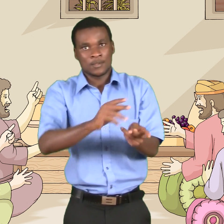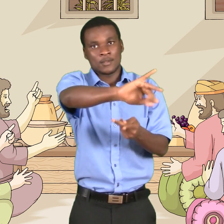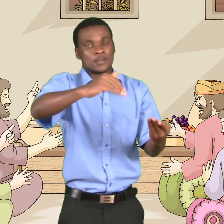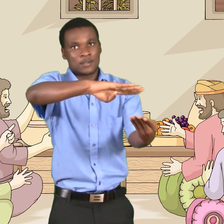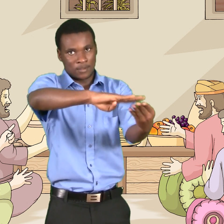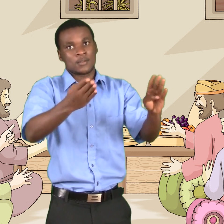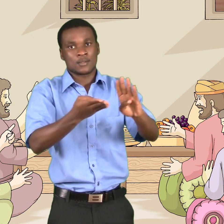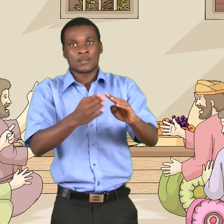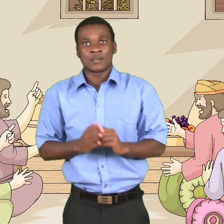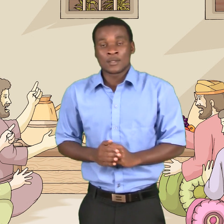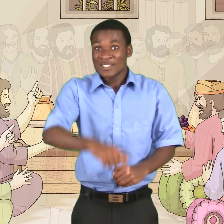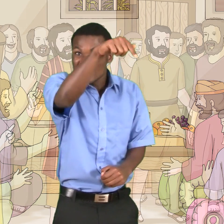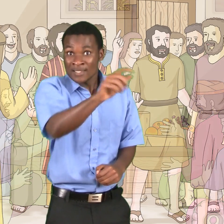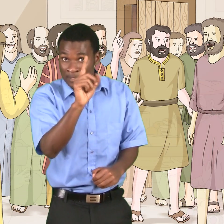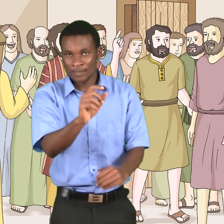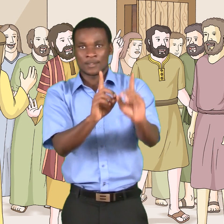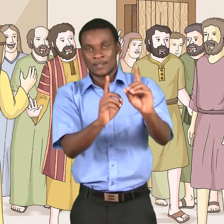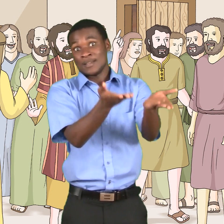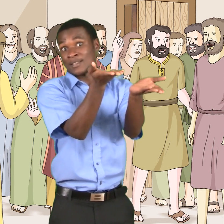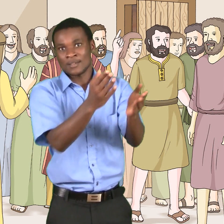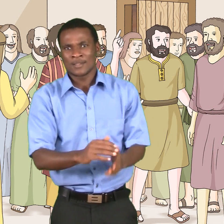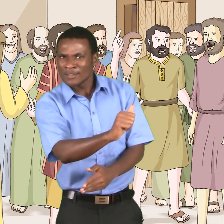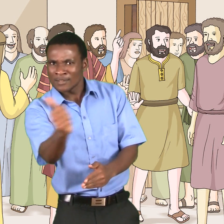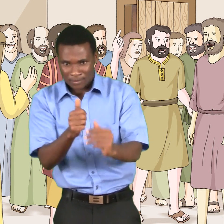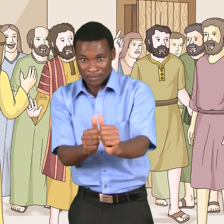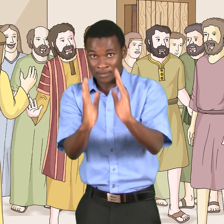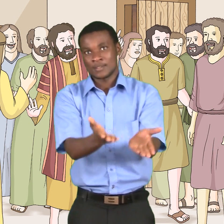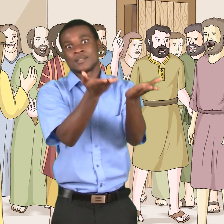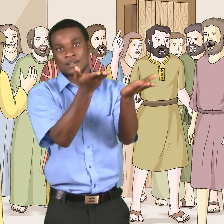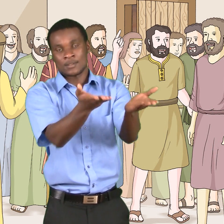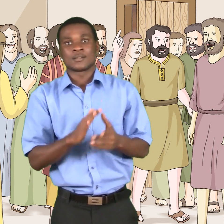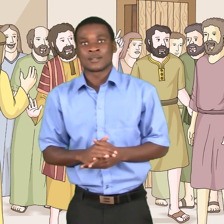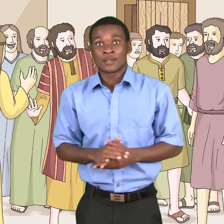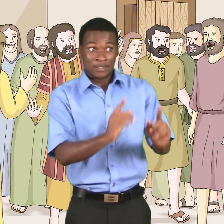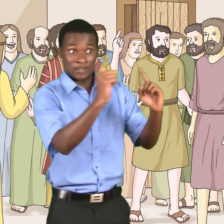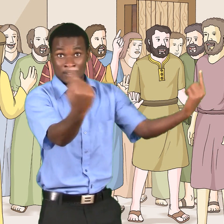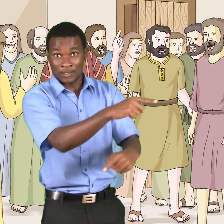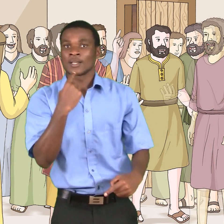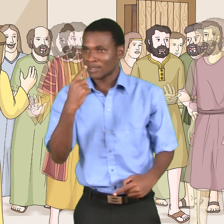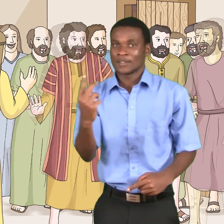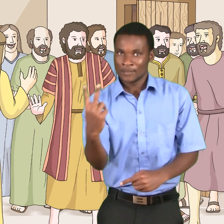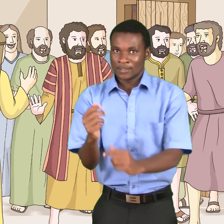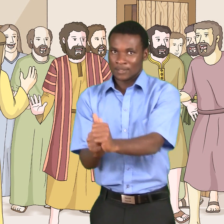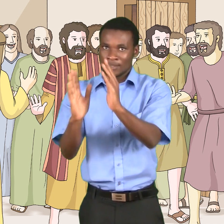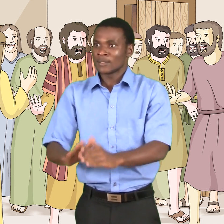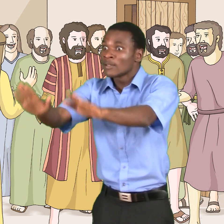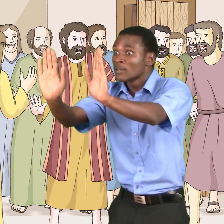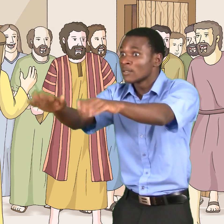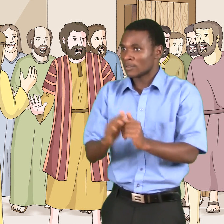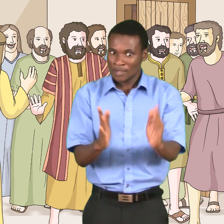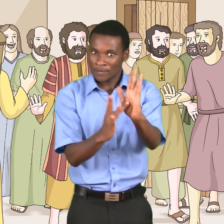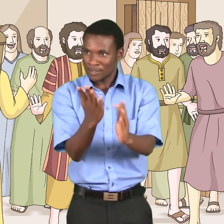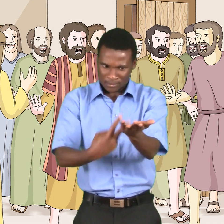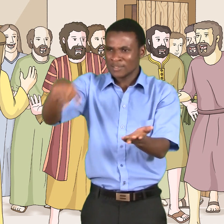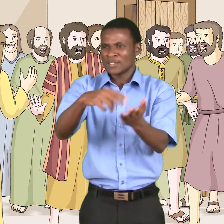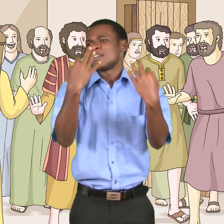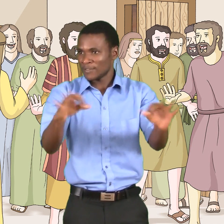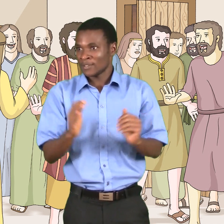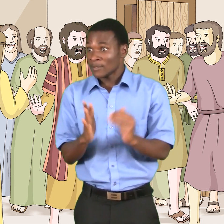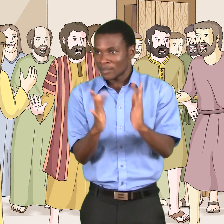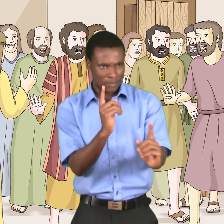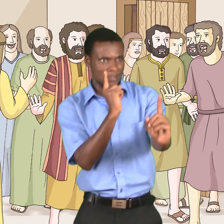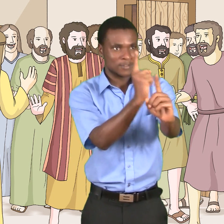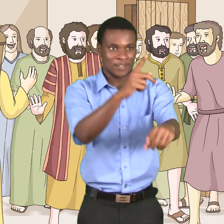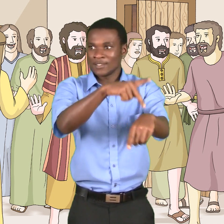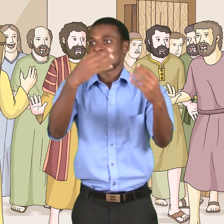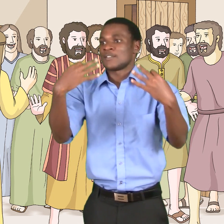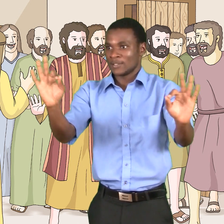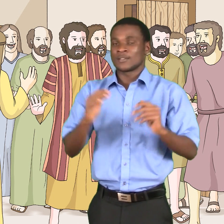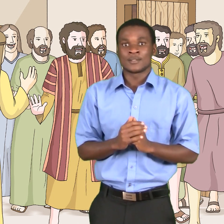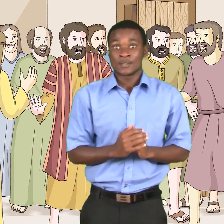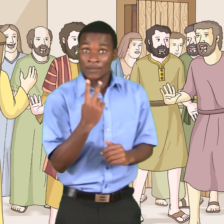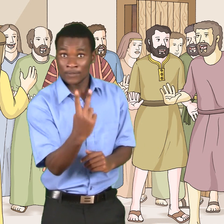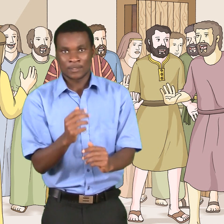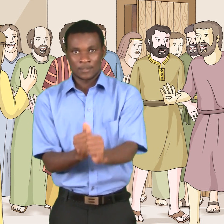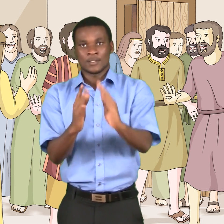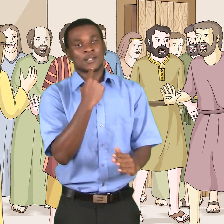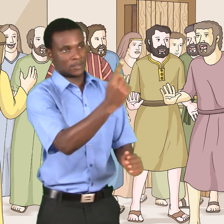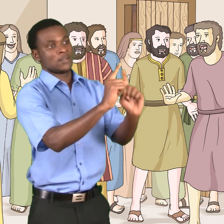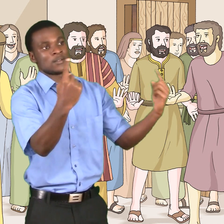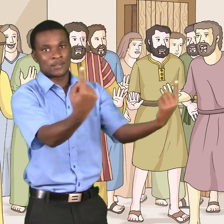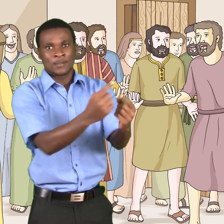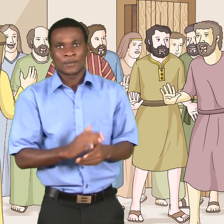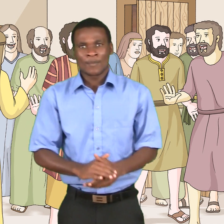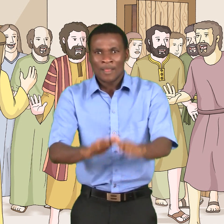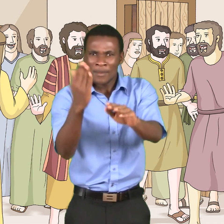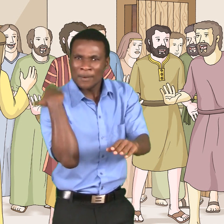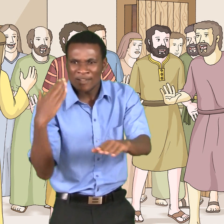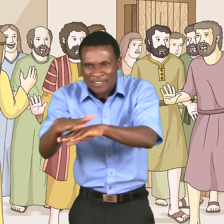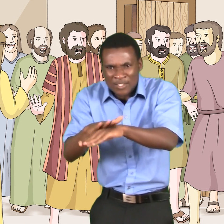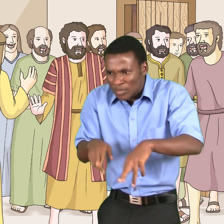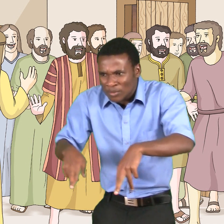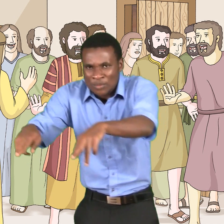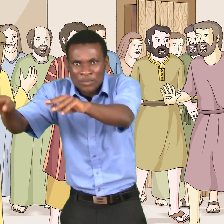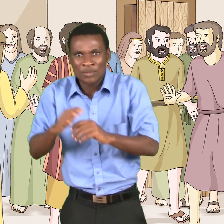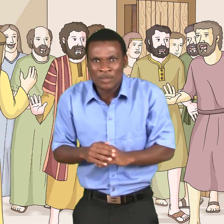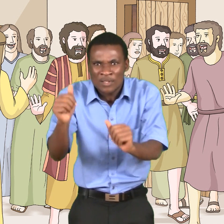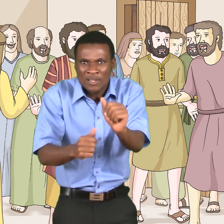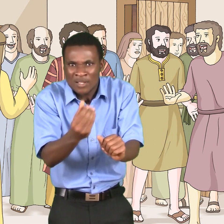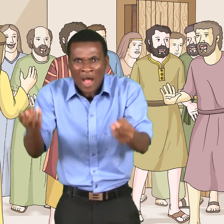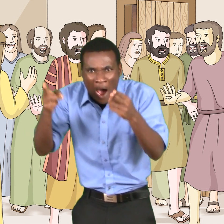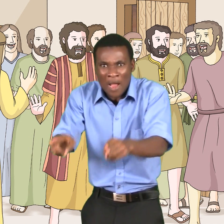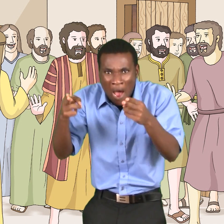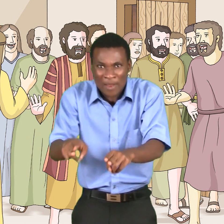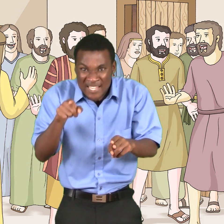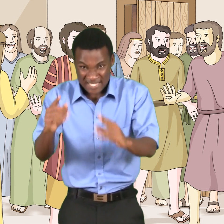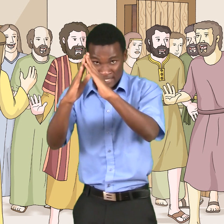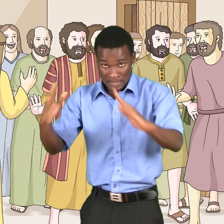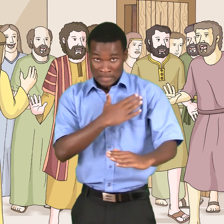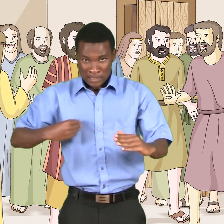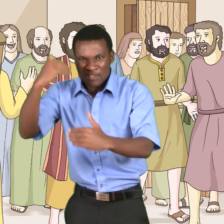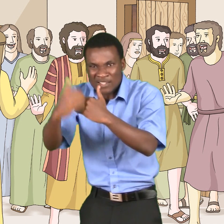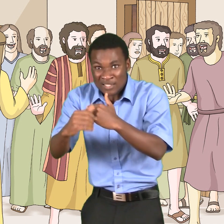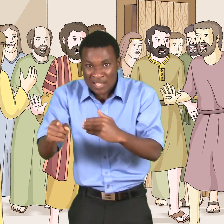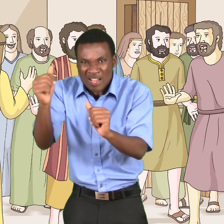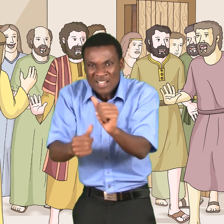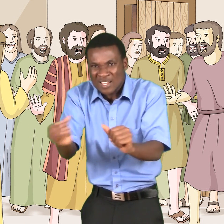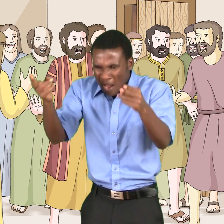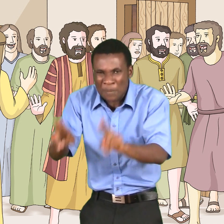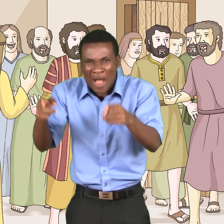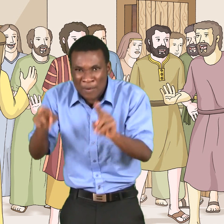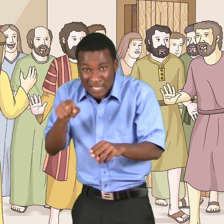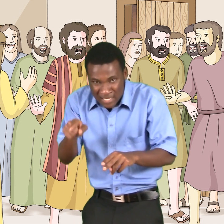There they found the Eleven and those with them, gathered together and saying, “The Lord has indeed risen and has appeared to Simon!”